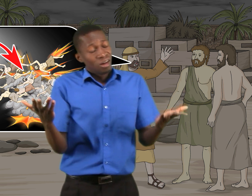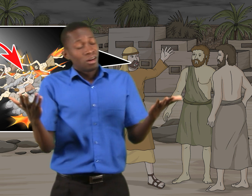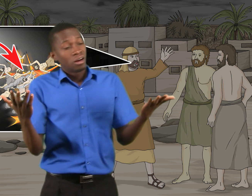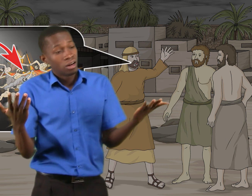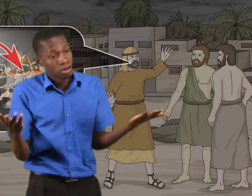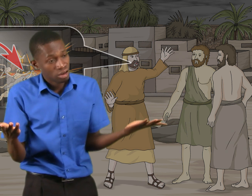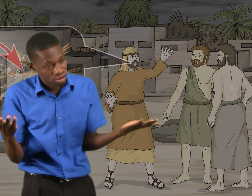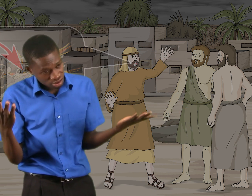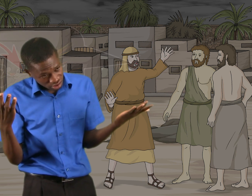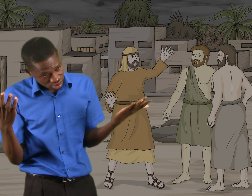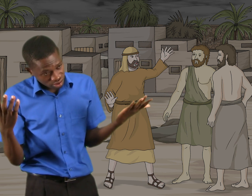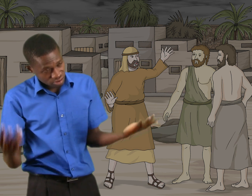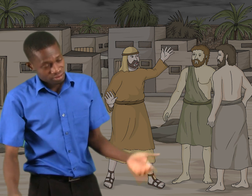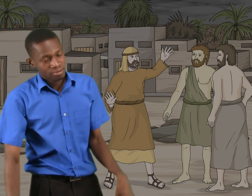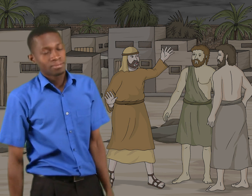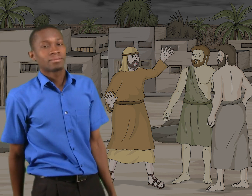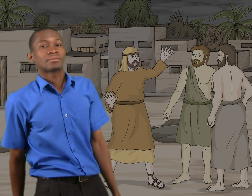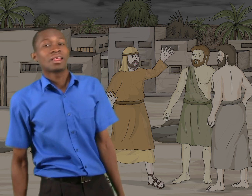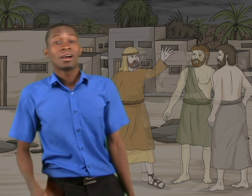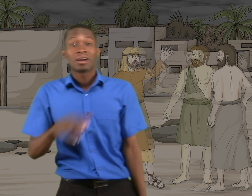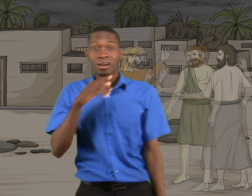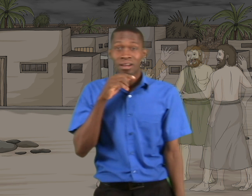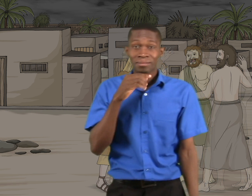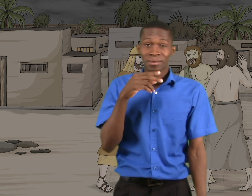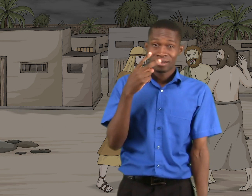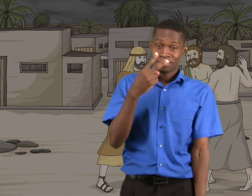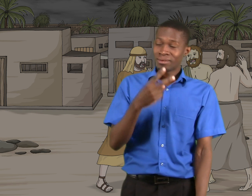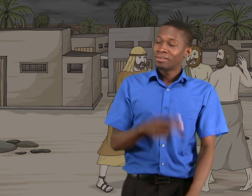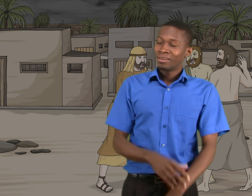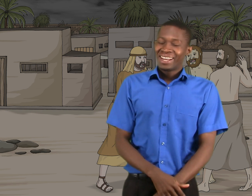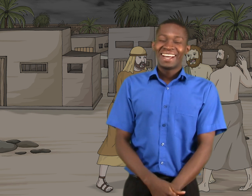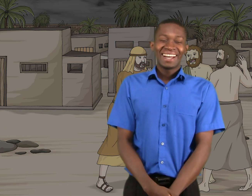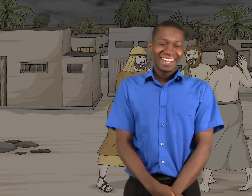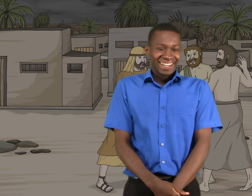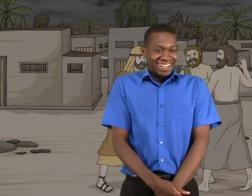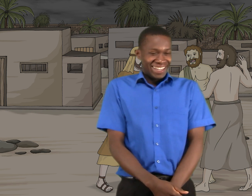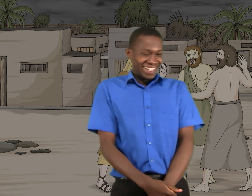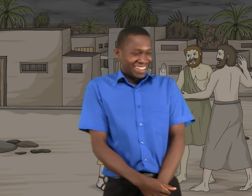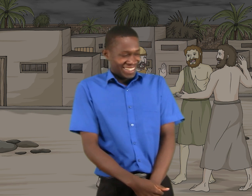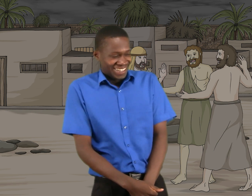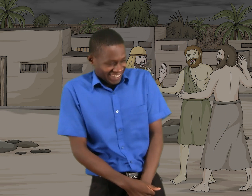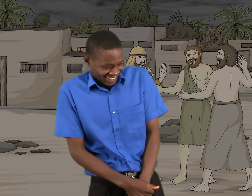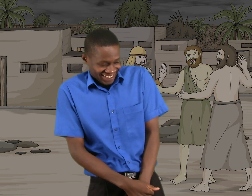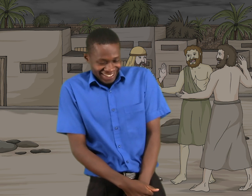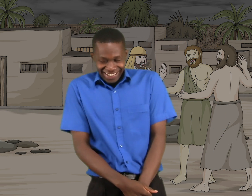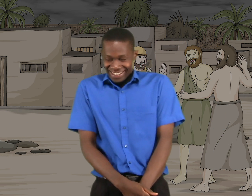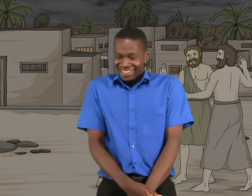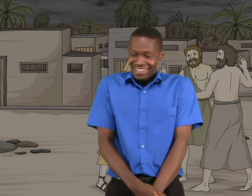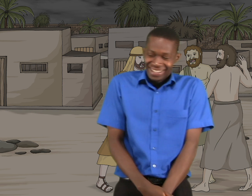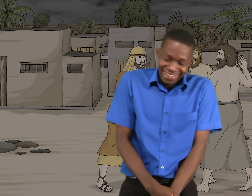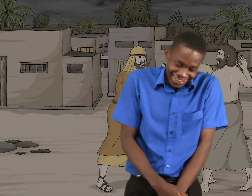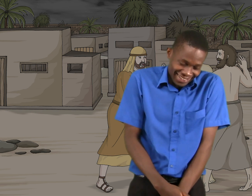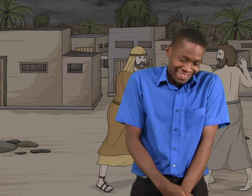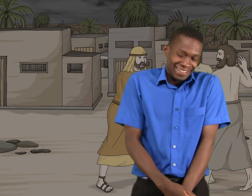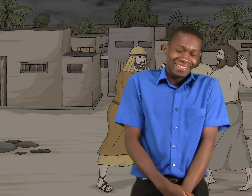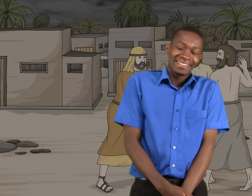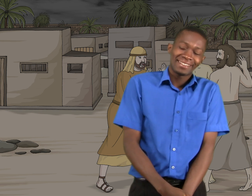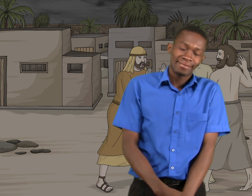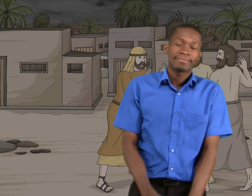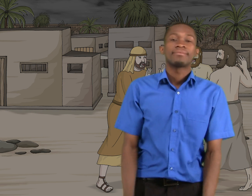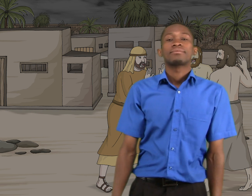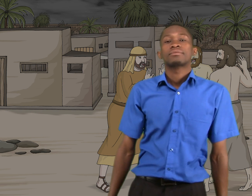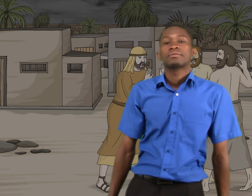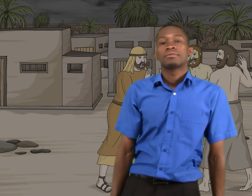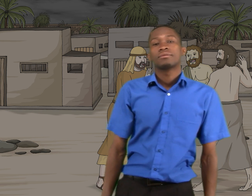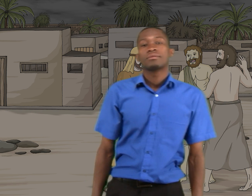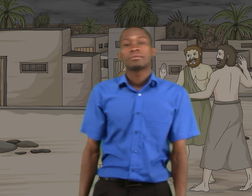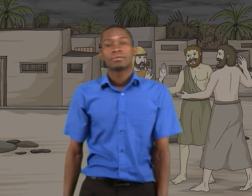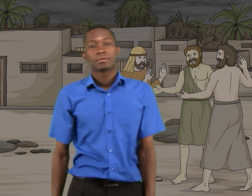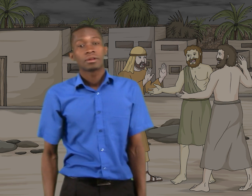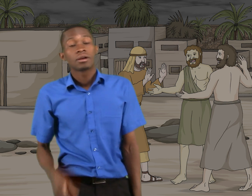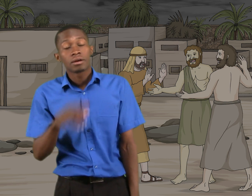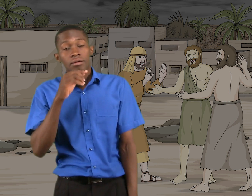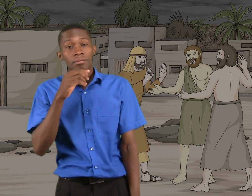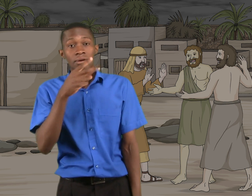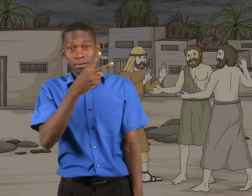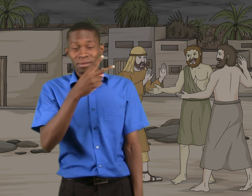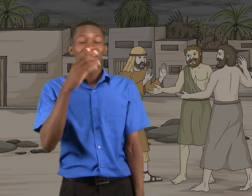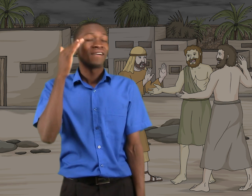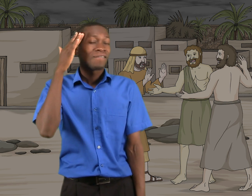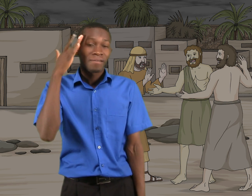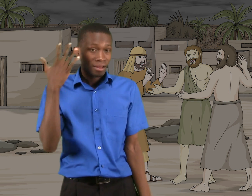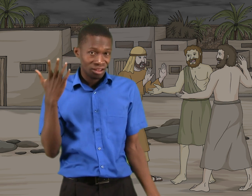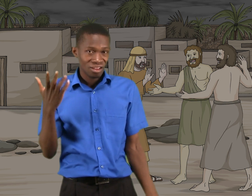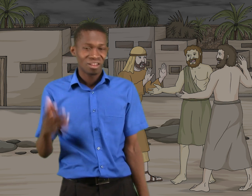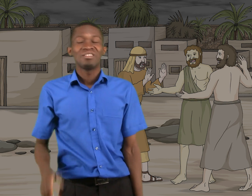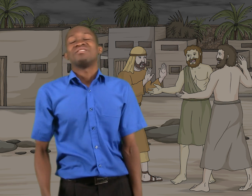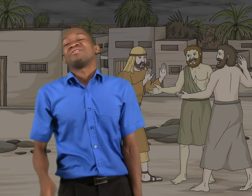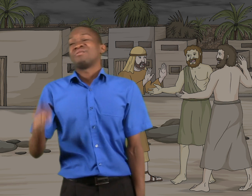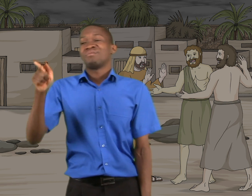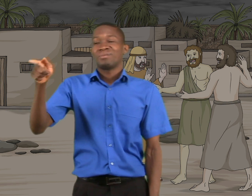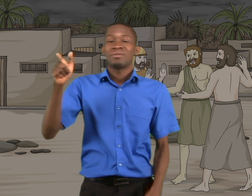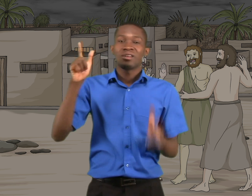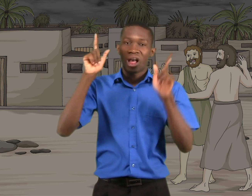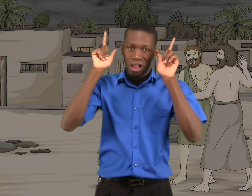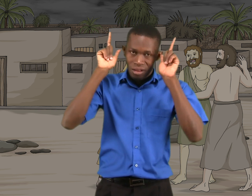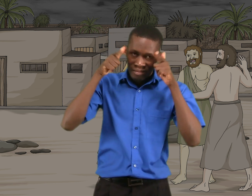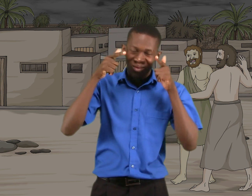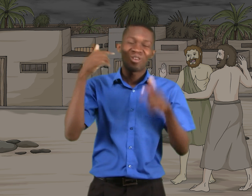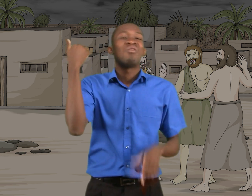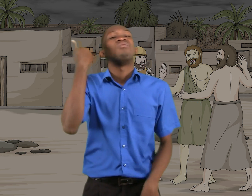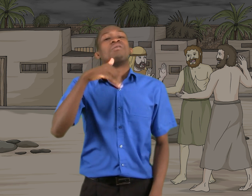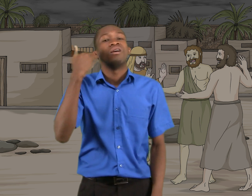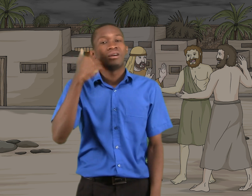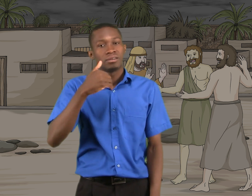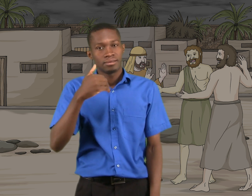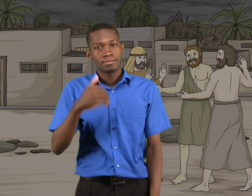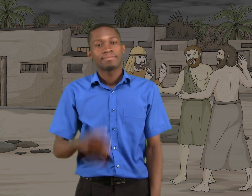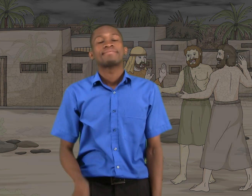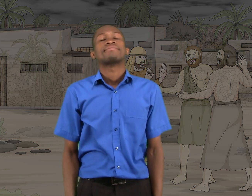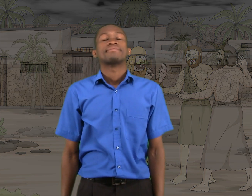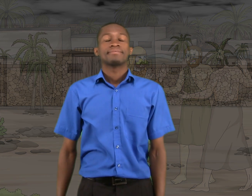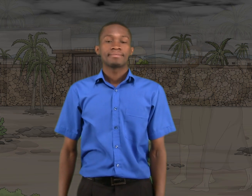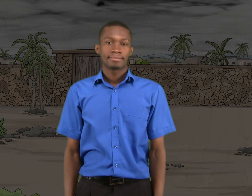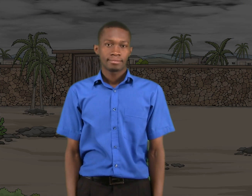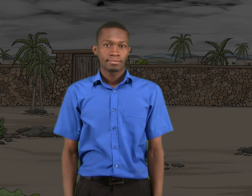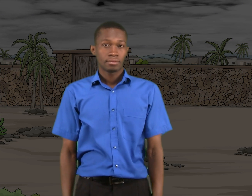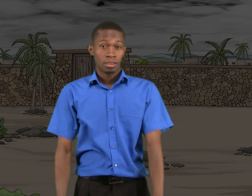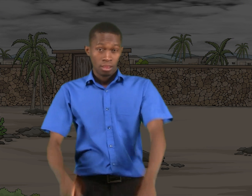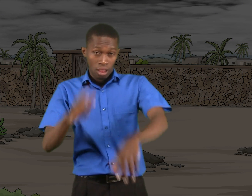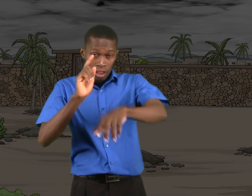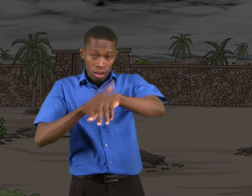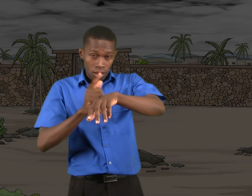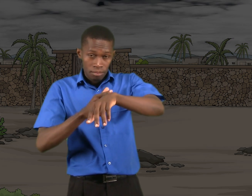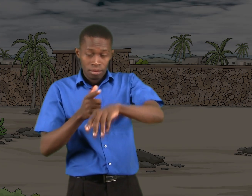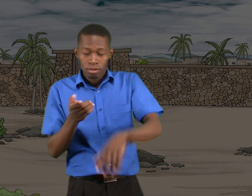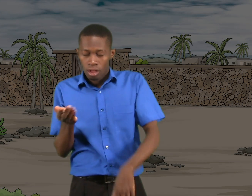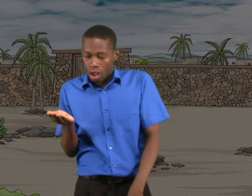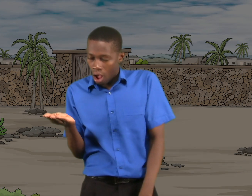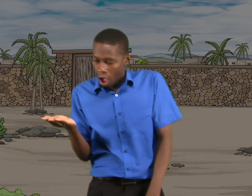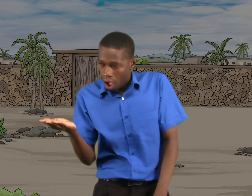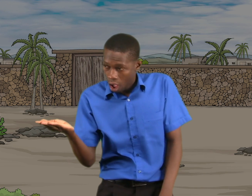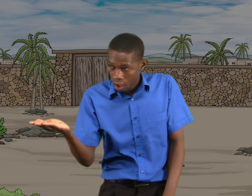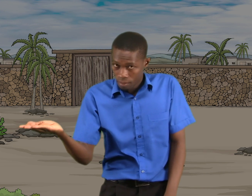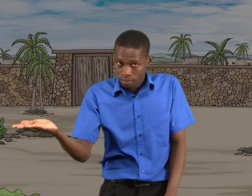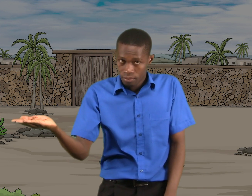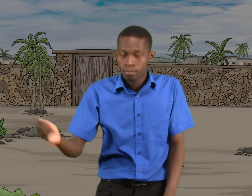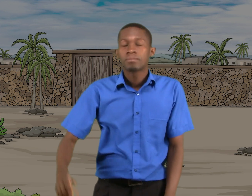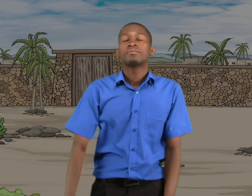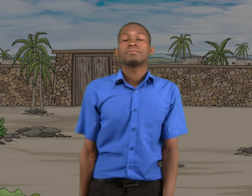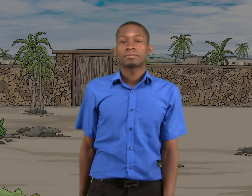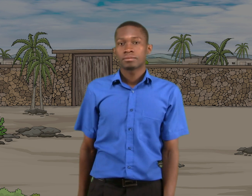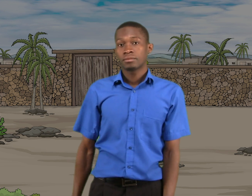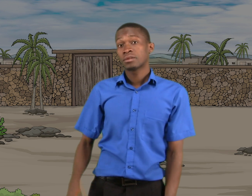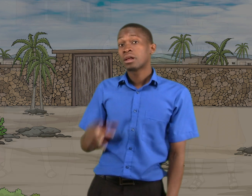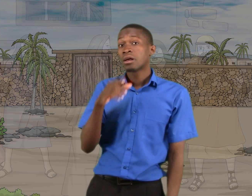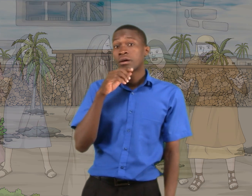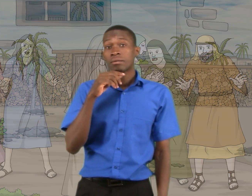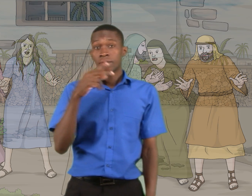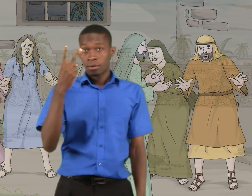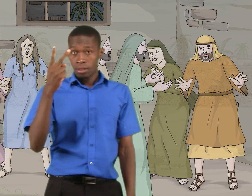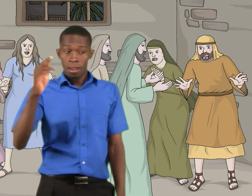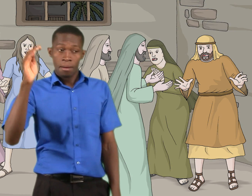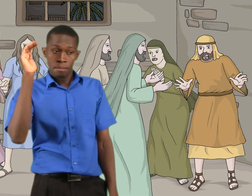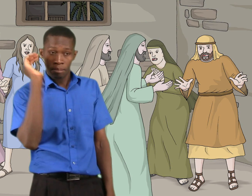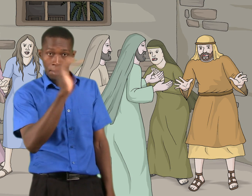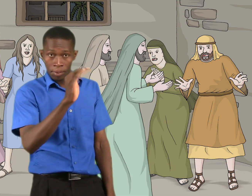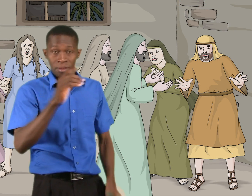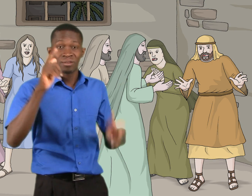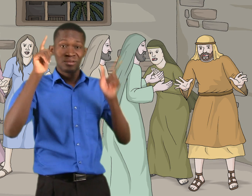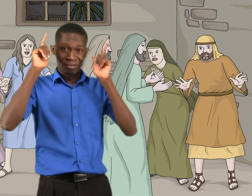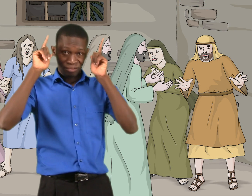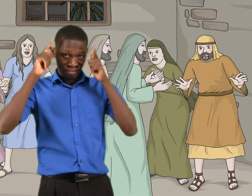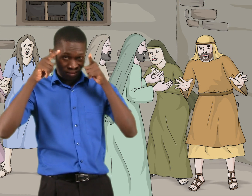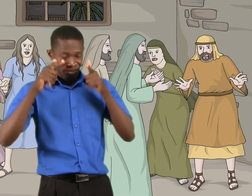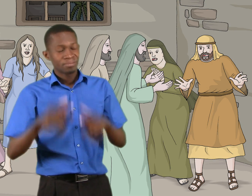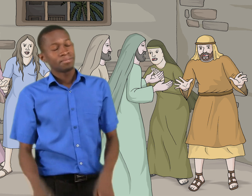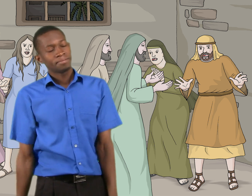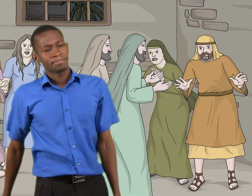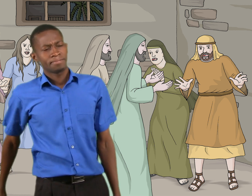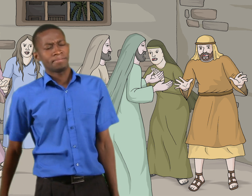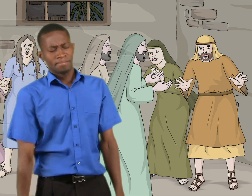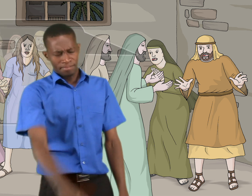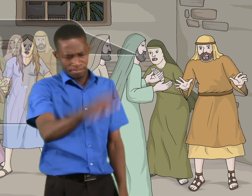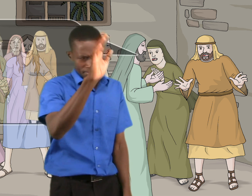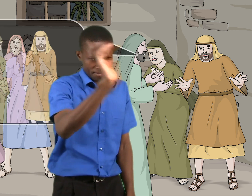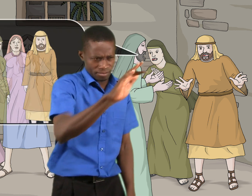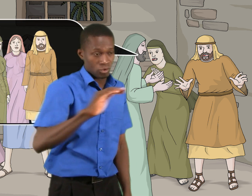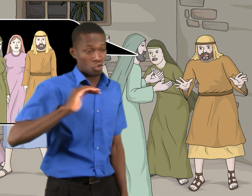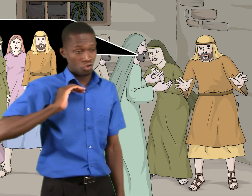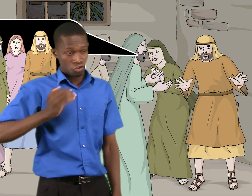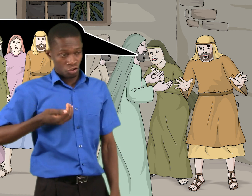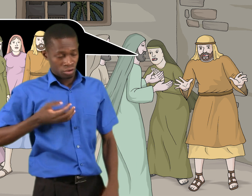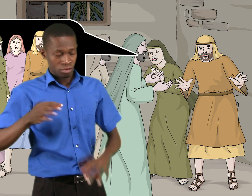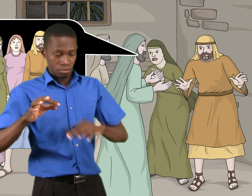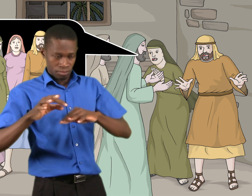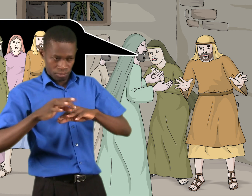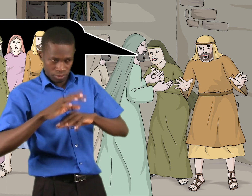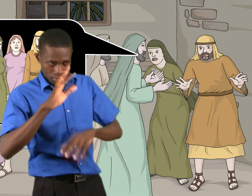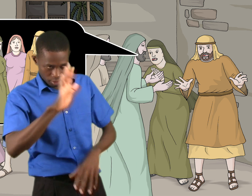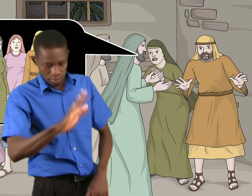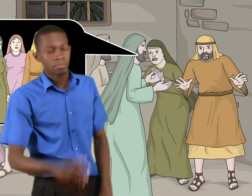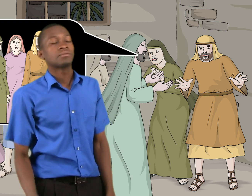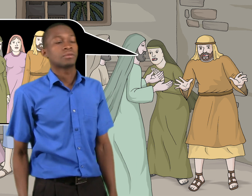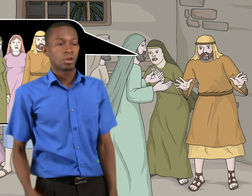But his sons-in-law thought he was joking. At daybreak the angels hurried Lot along, saying, “Get up!